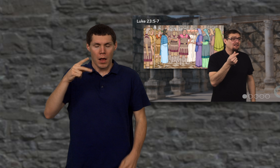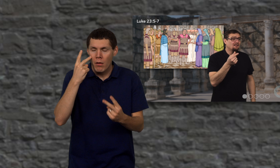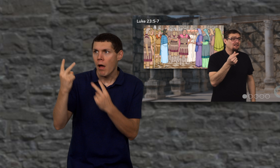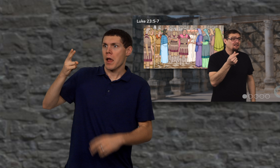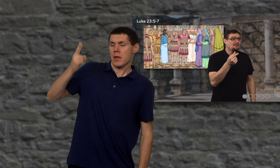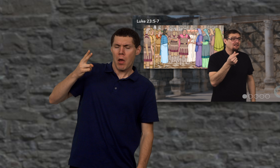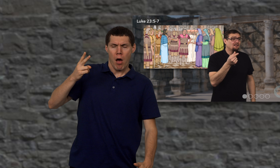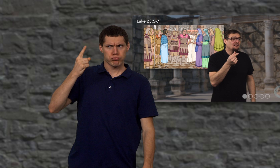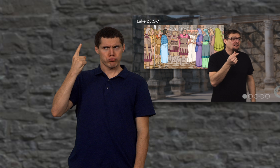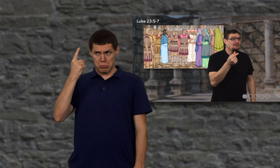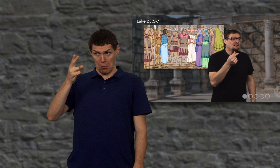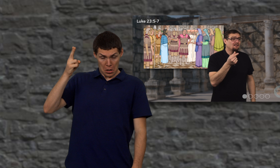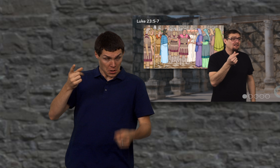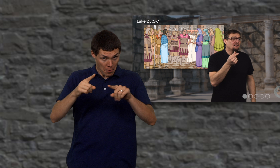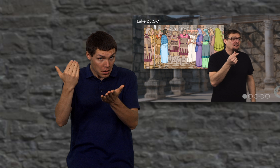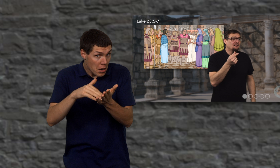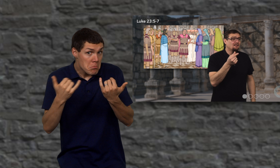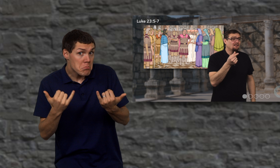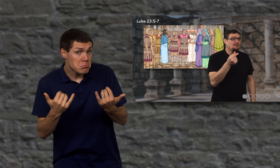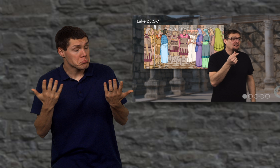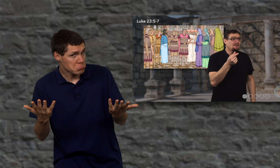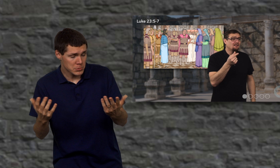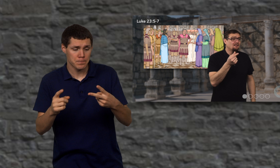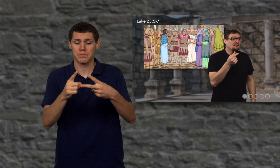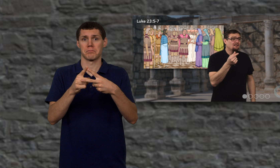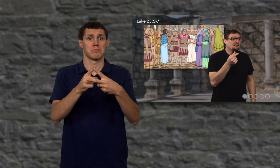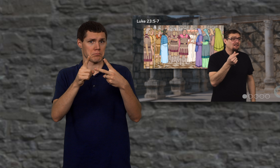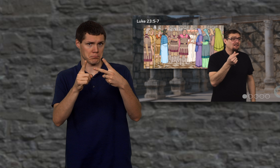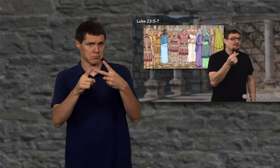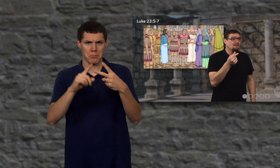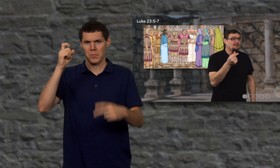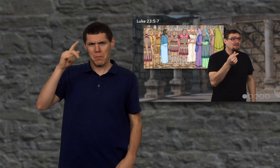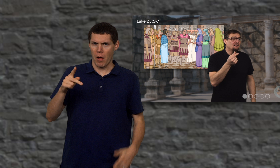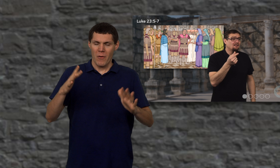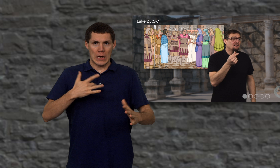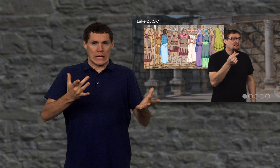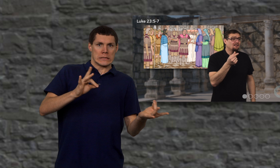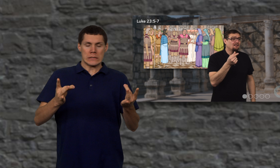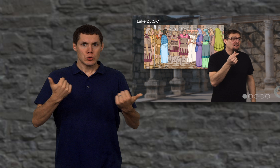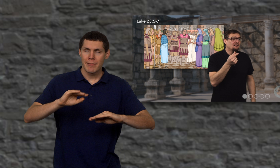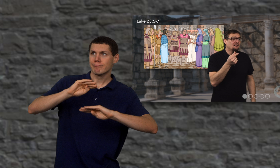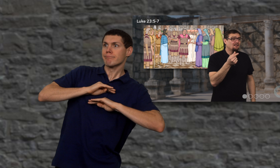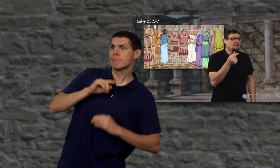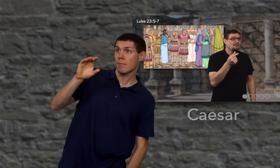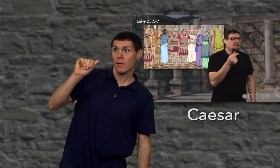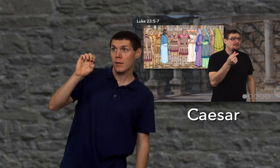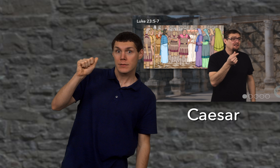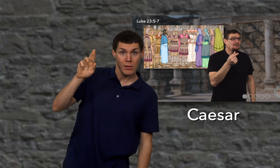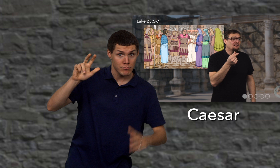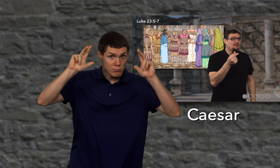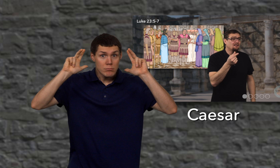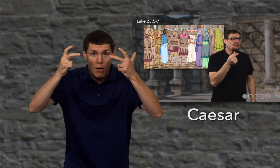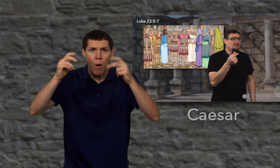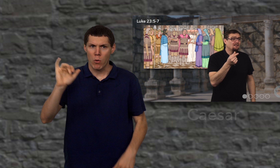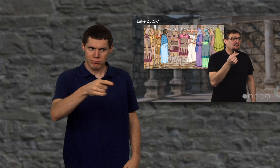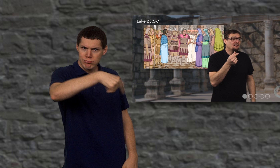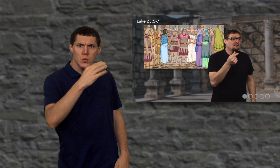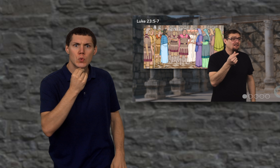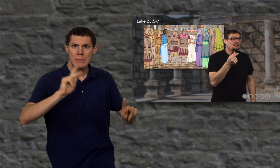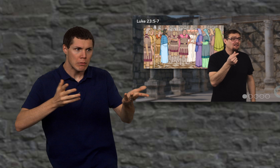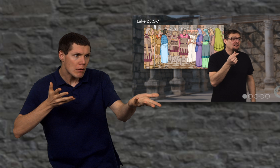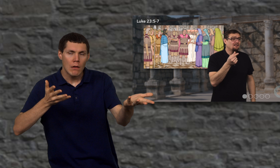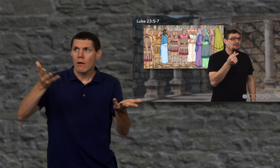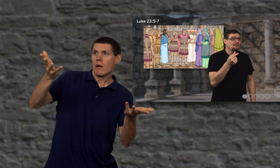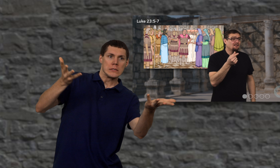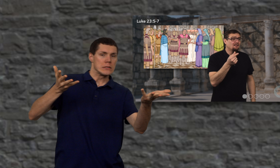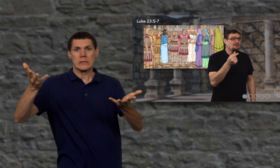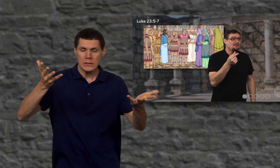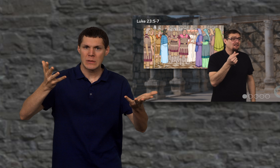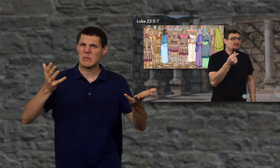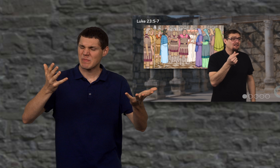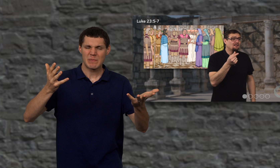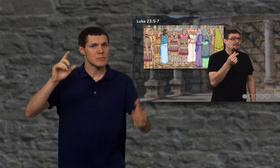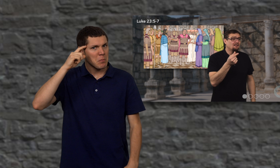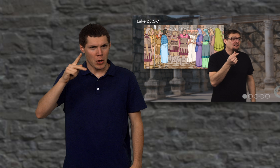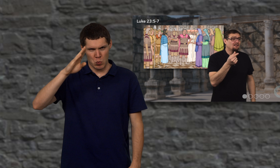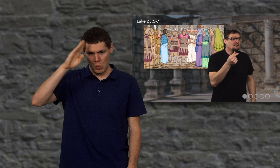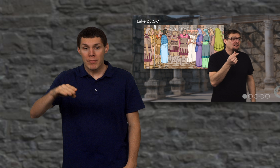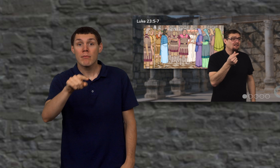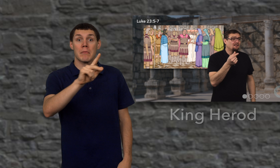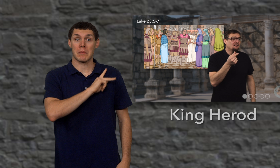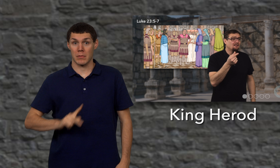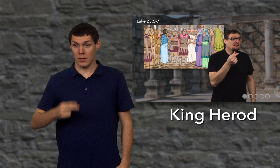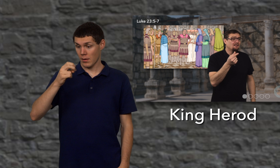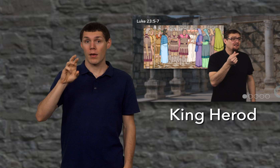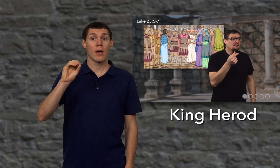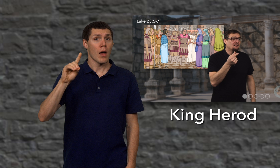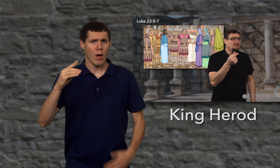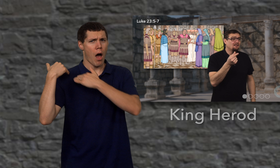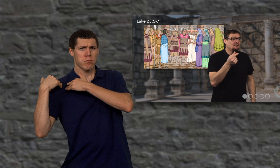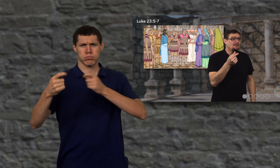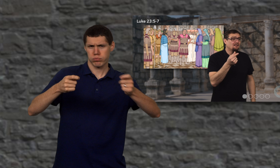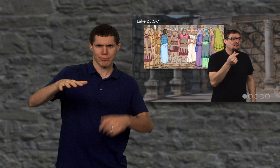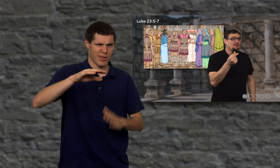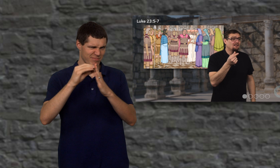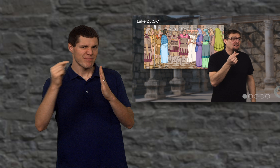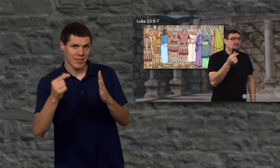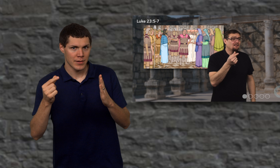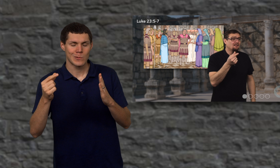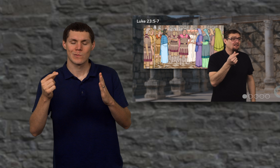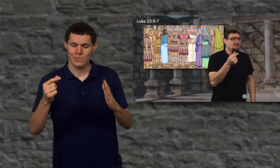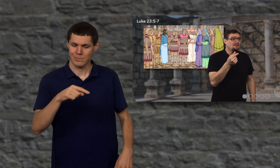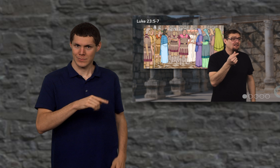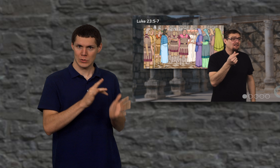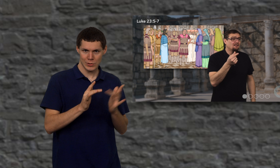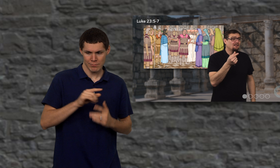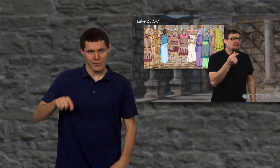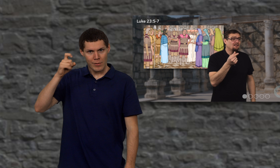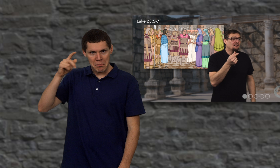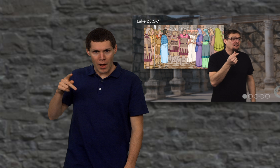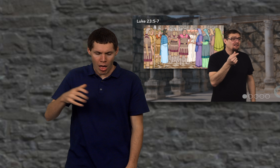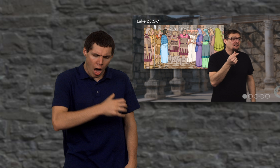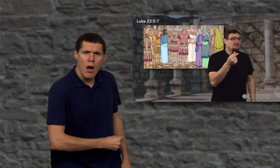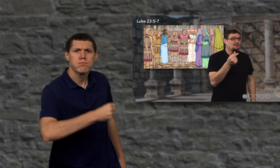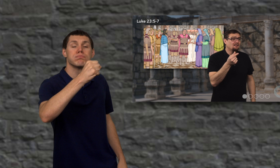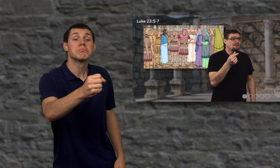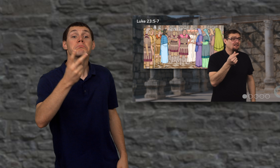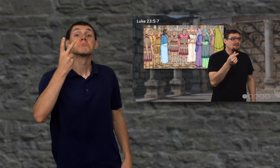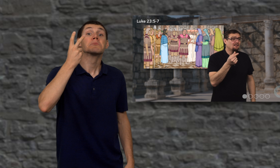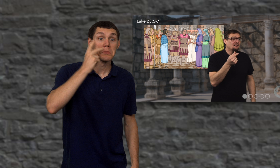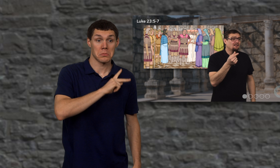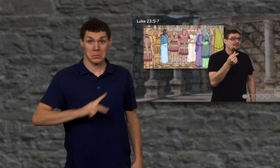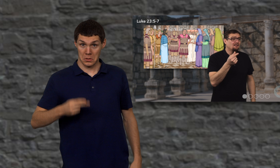When Pilate heard this, he asked if the man was a Galilean.